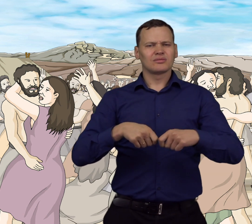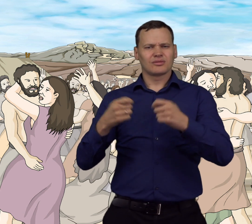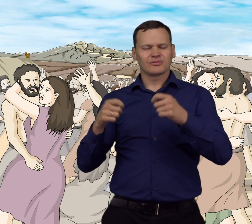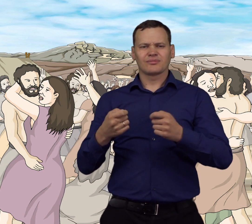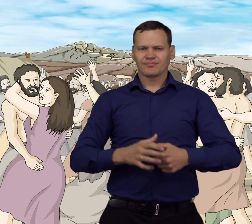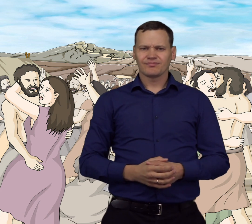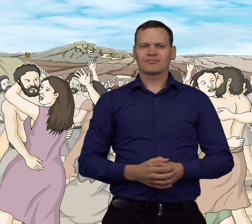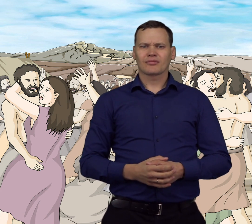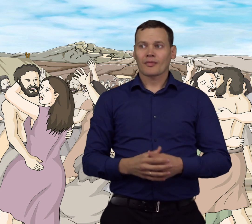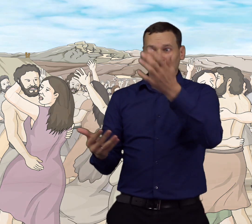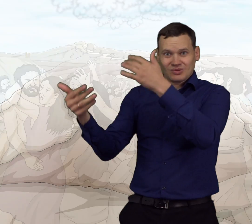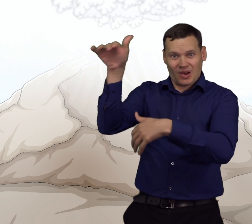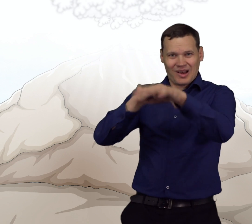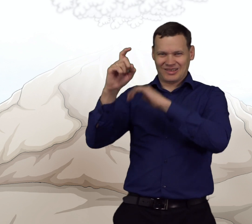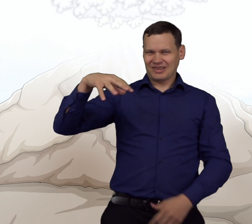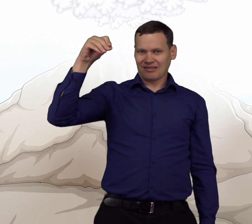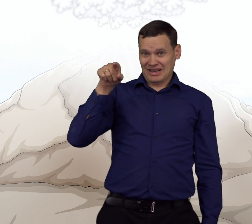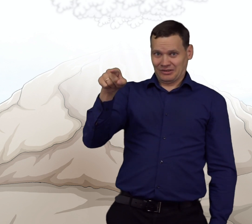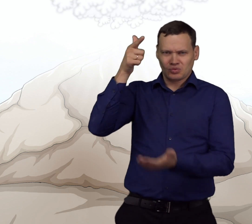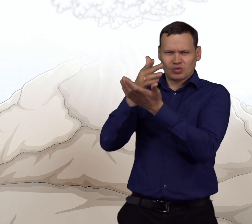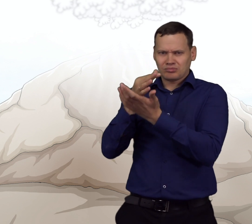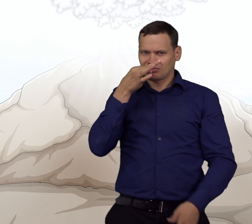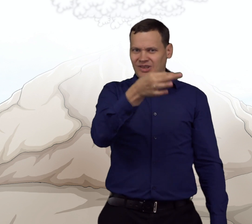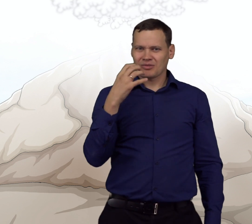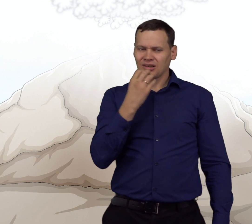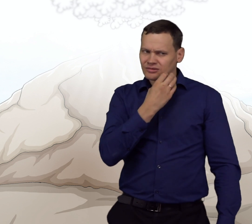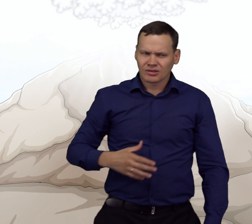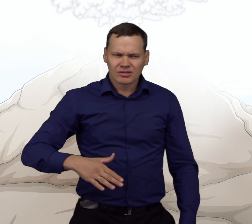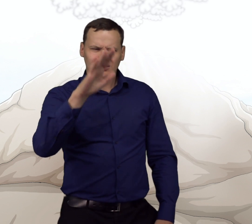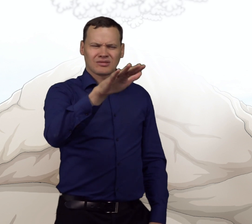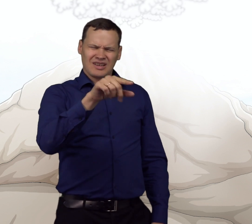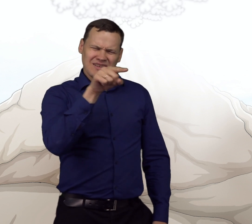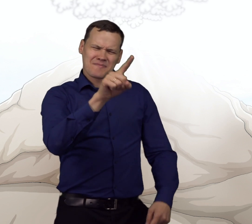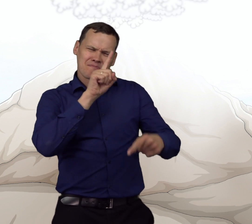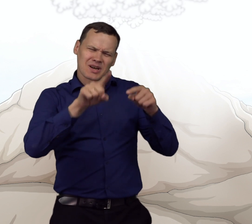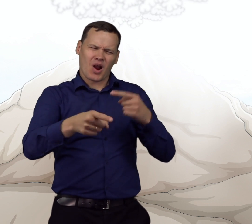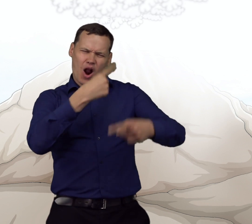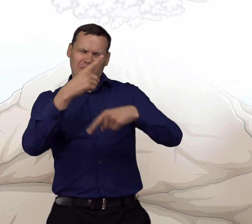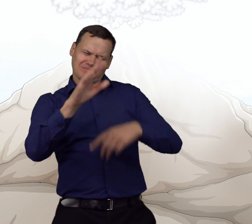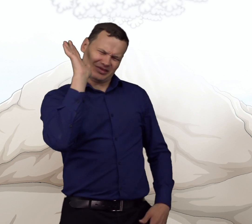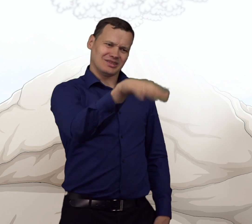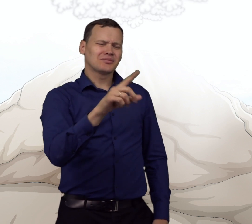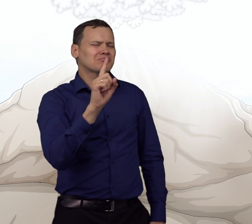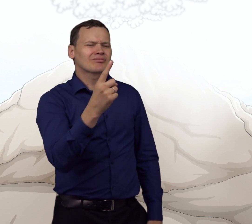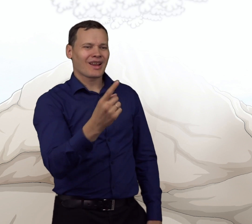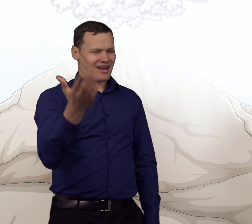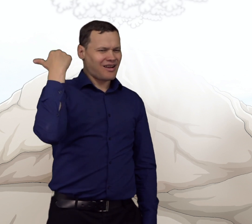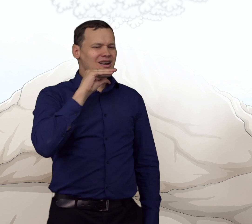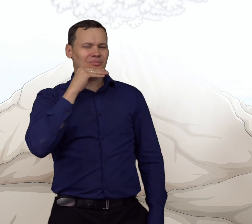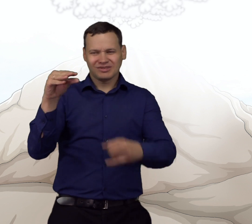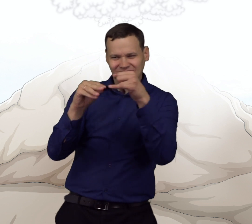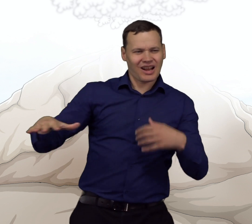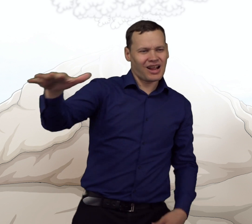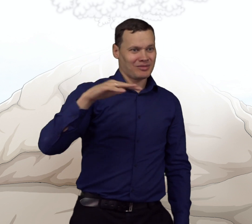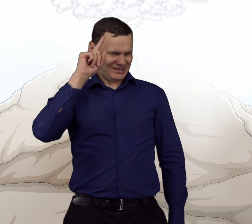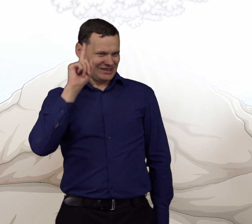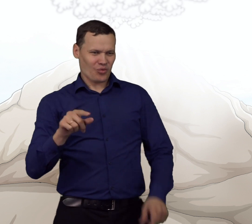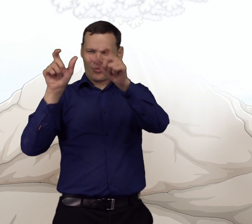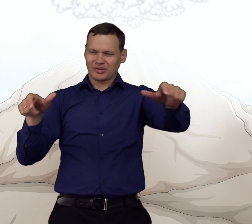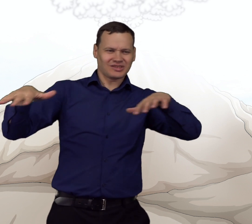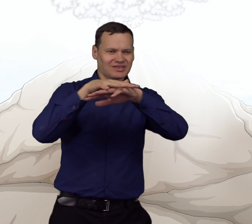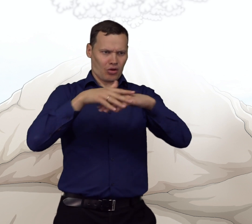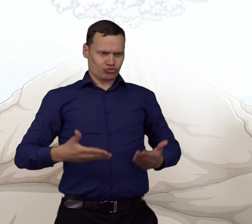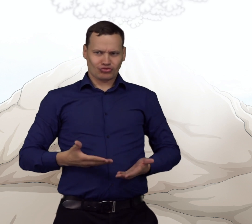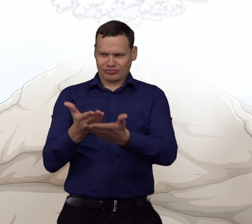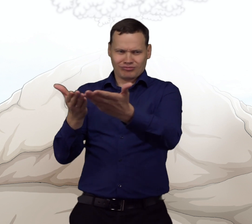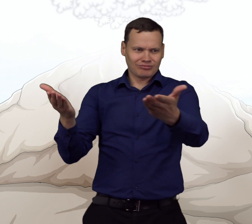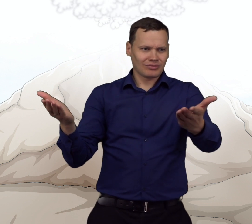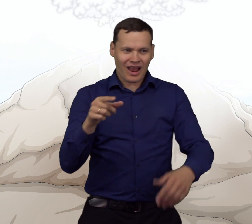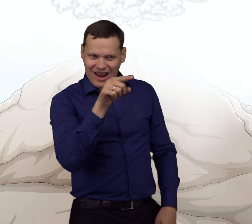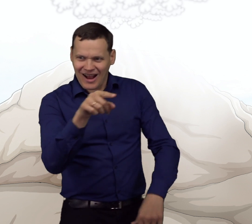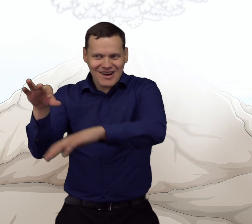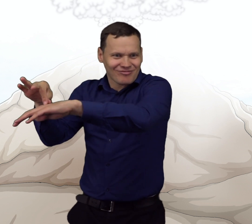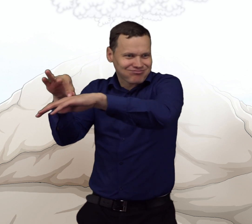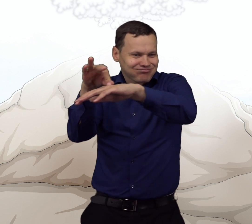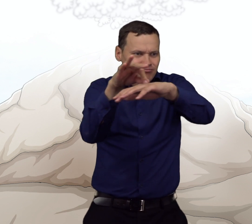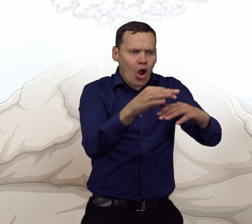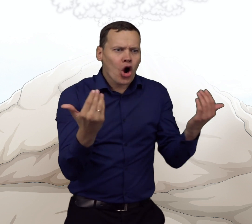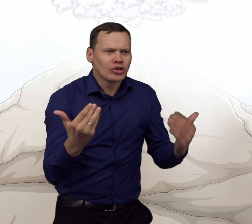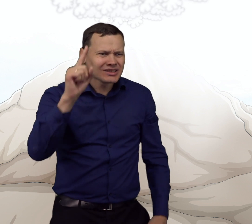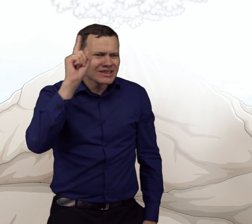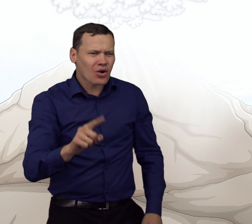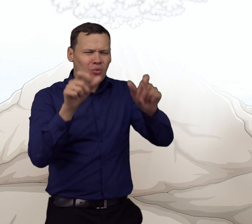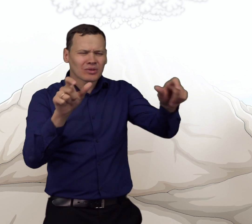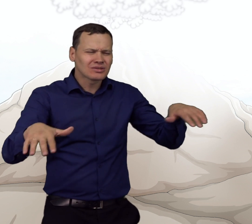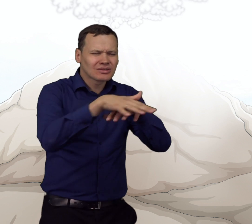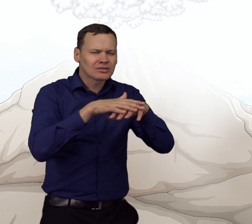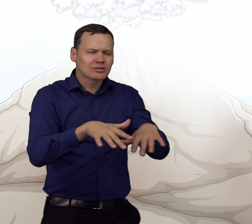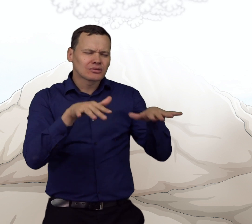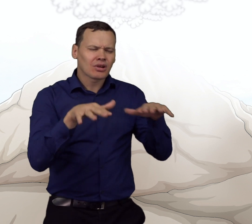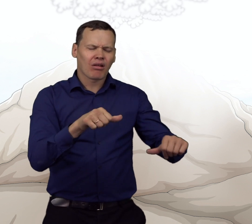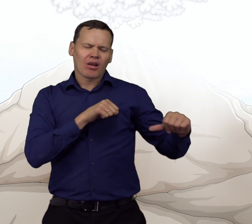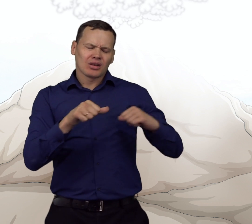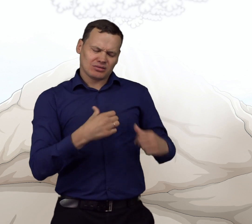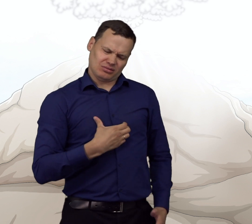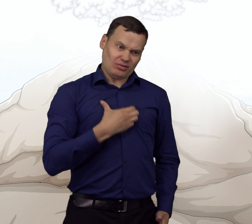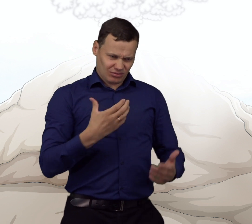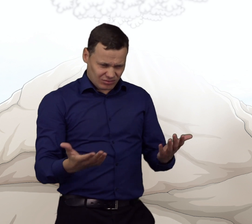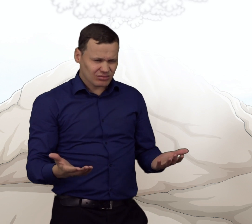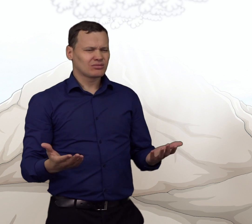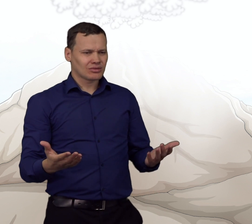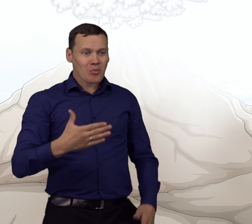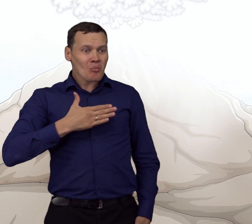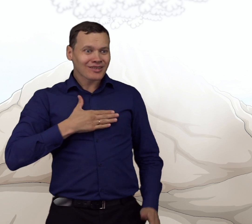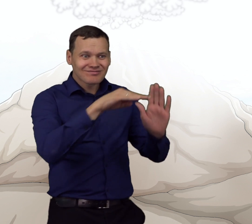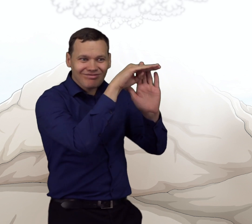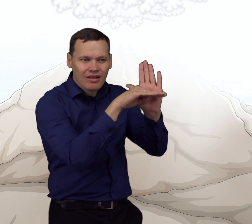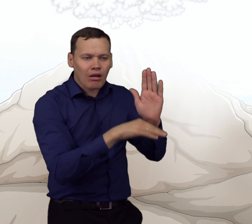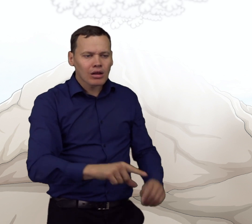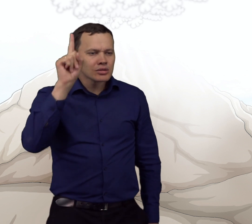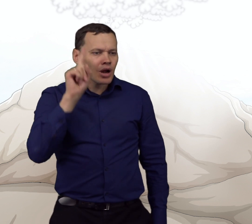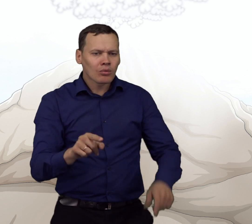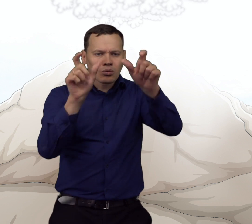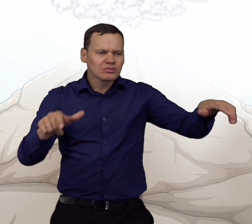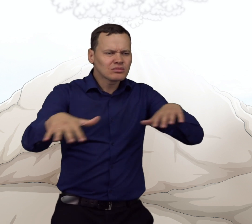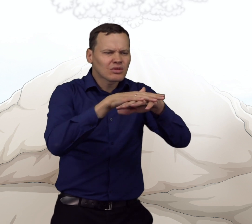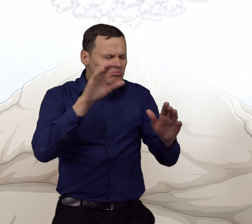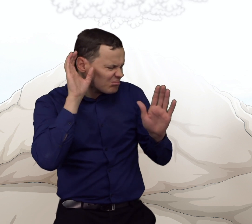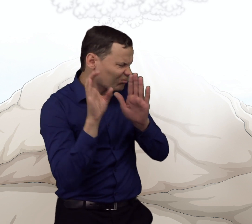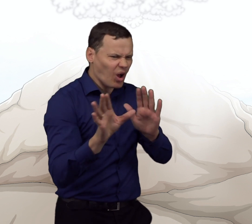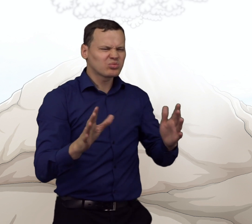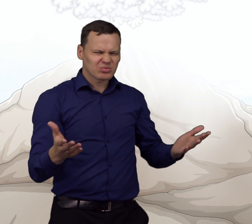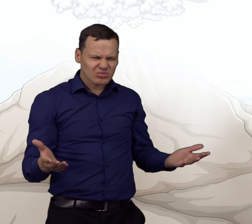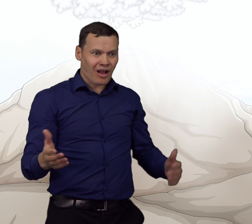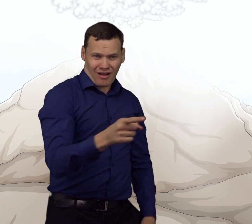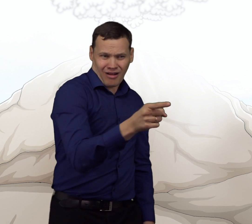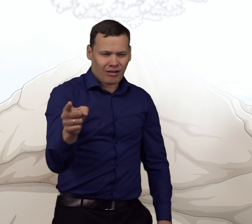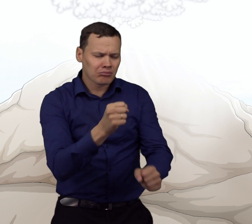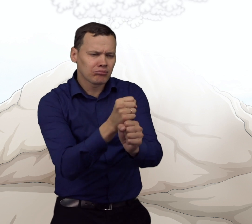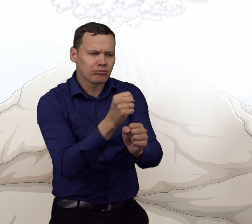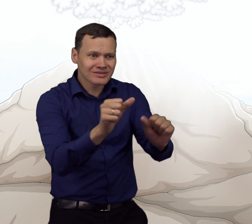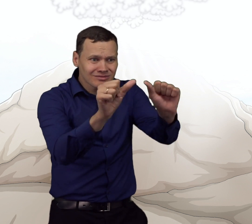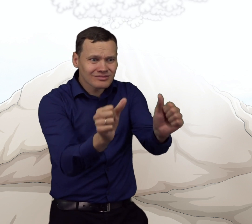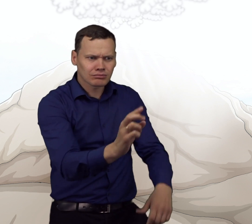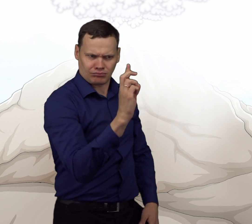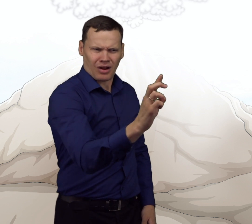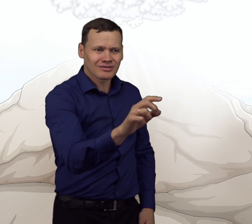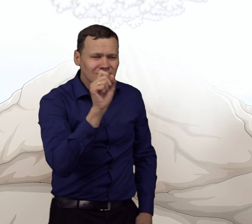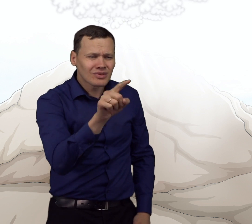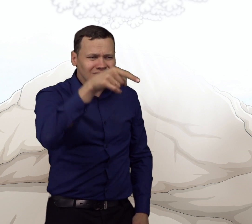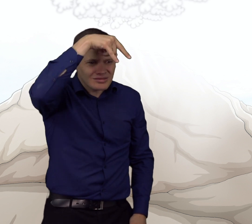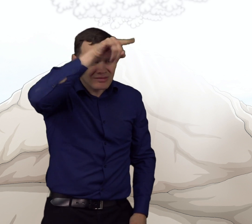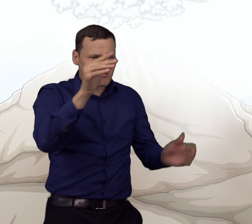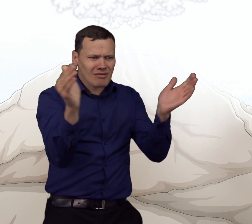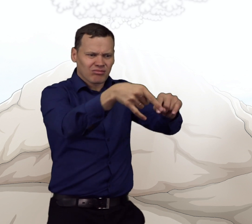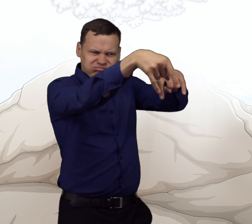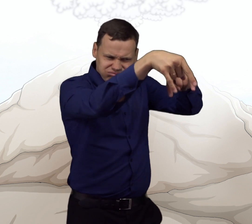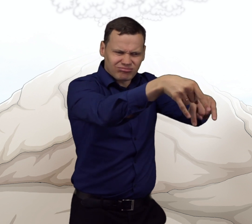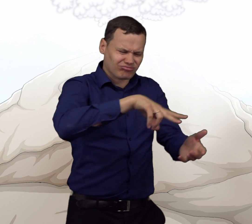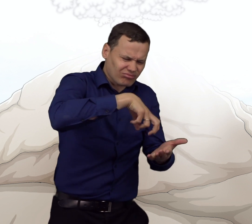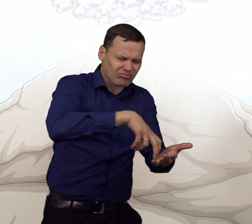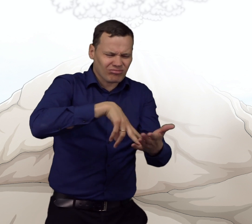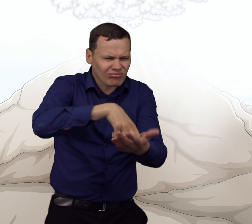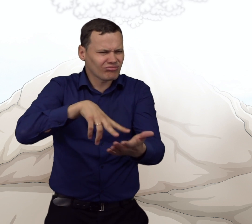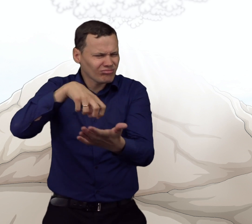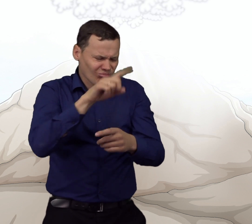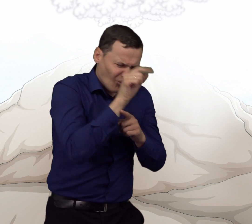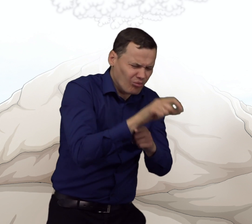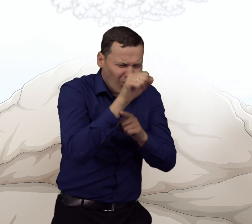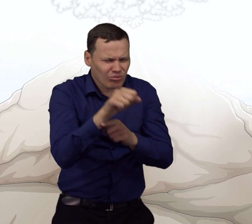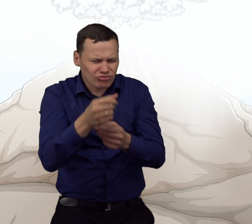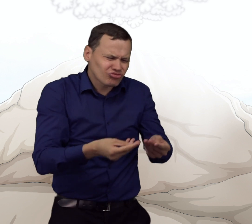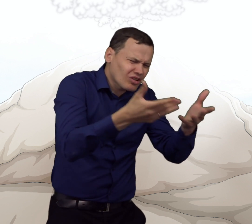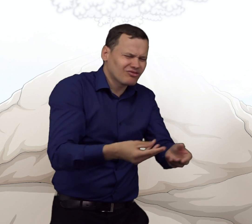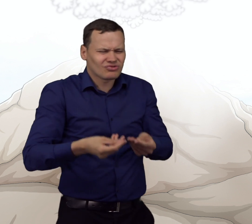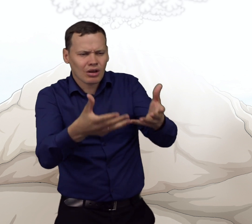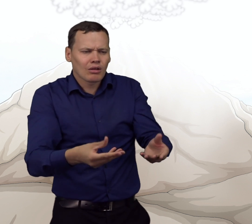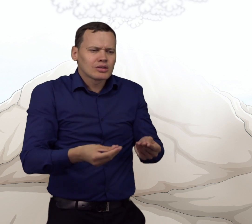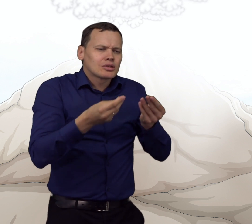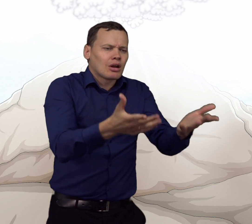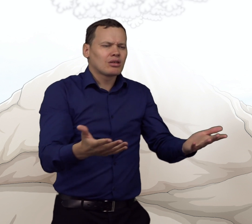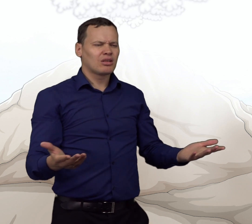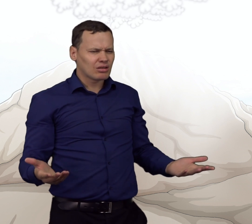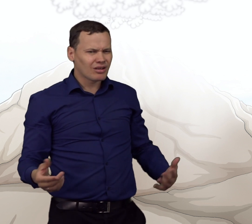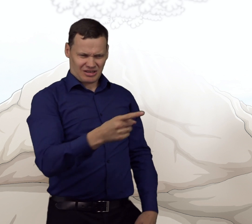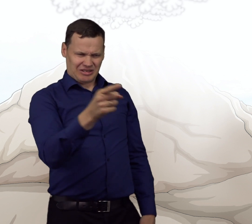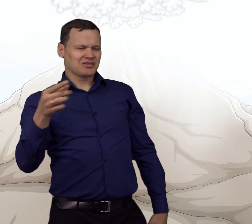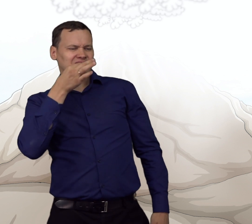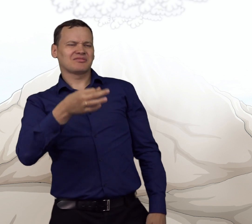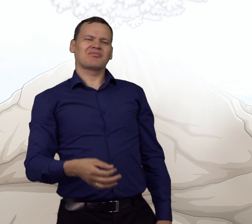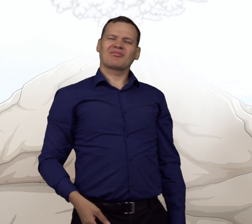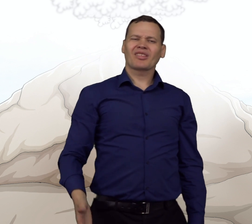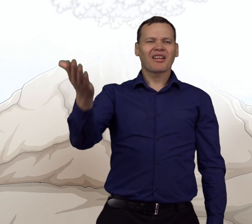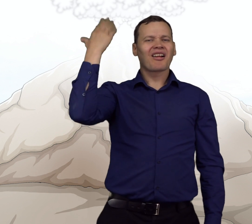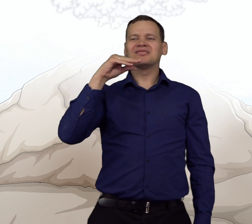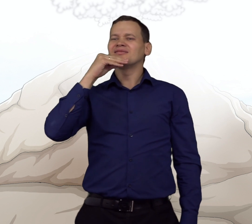Then the LORD said to Moses, “Go down at once, for your people, whom you brought up out of the land of Egypt, have corrupted themselves. How quickly they have turned aside from the way that I commanded them! They have made for themselves a molten calf and have bowed down to it.